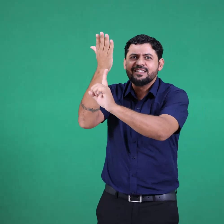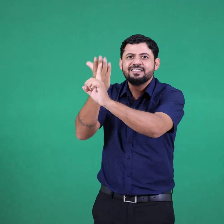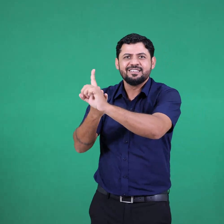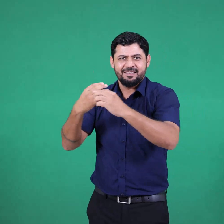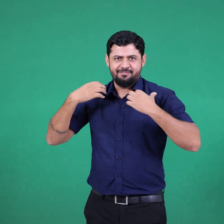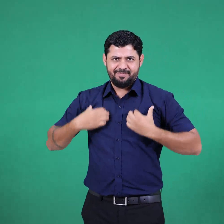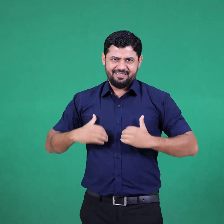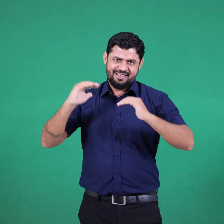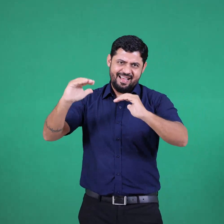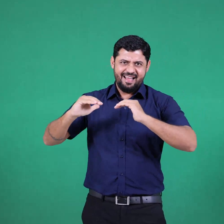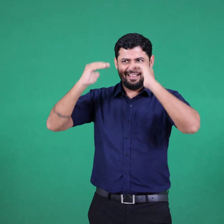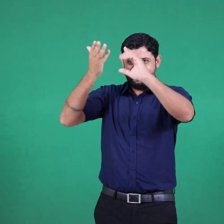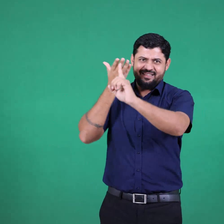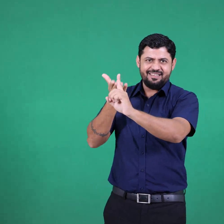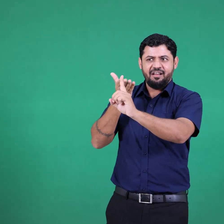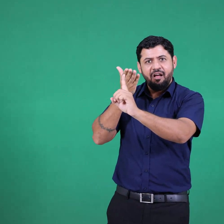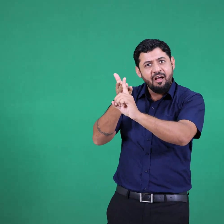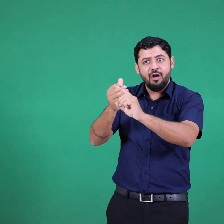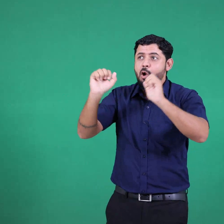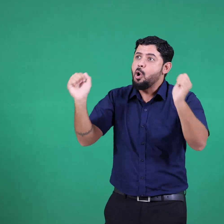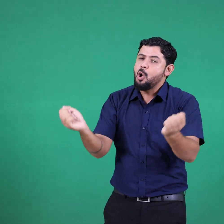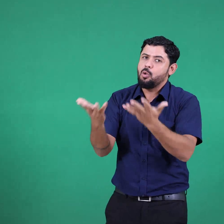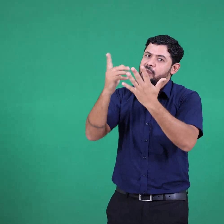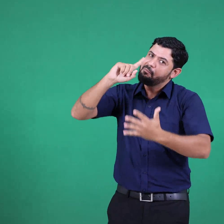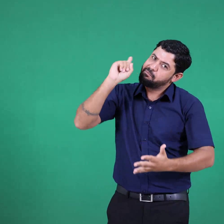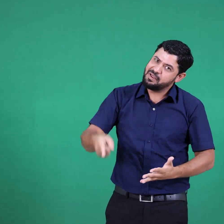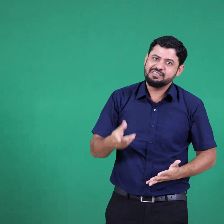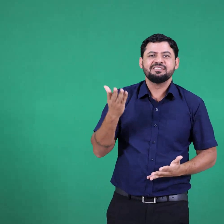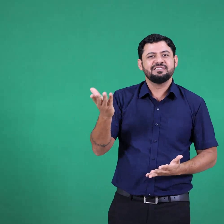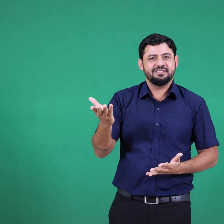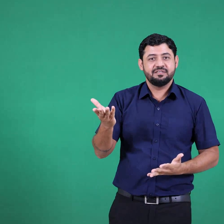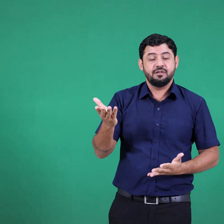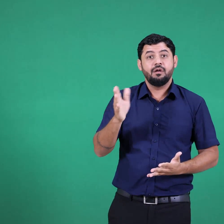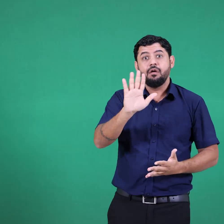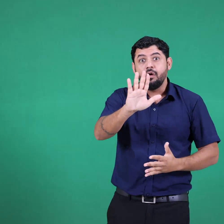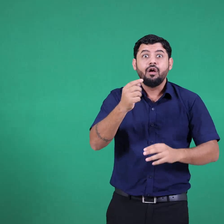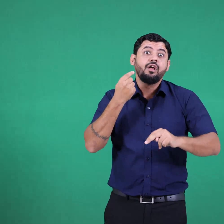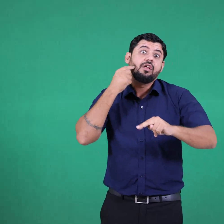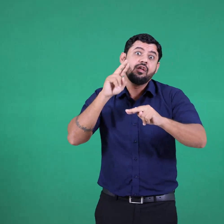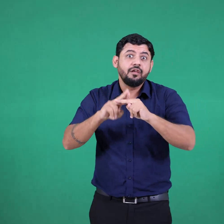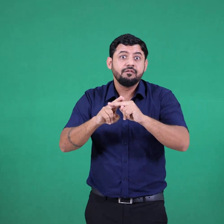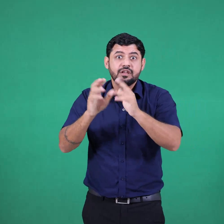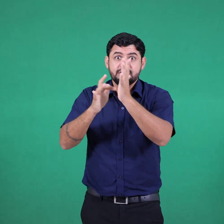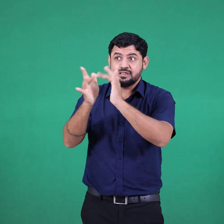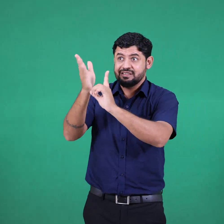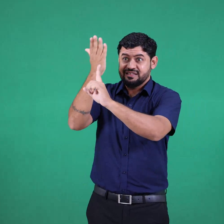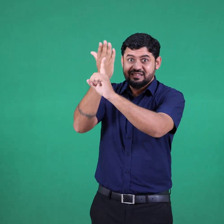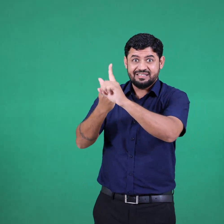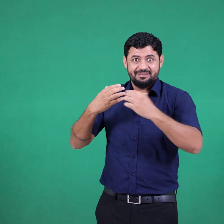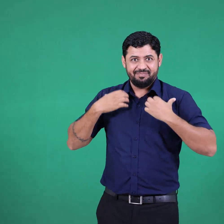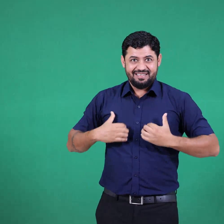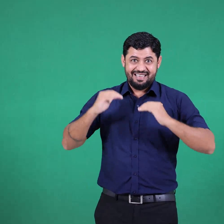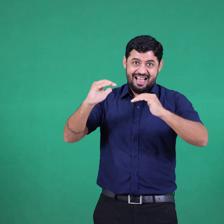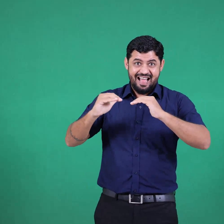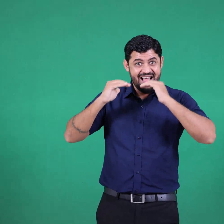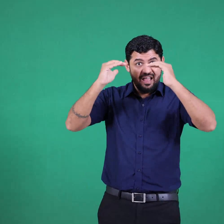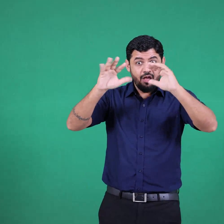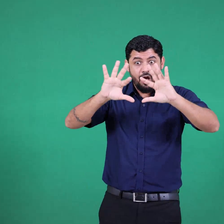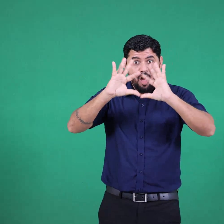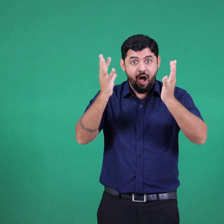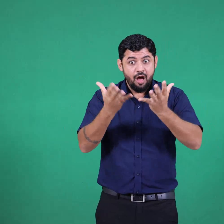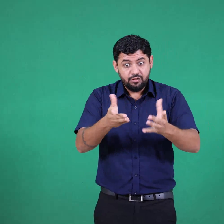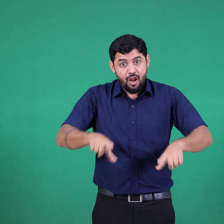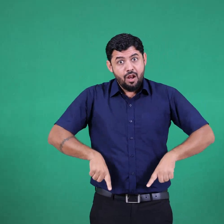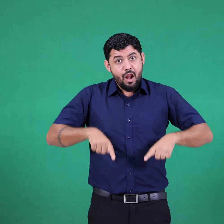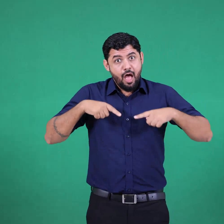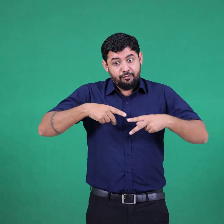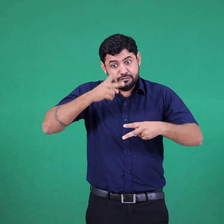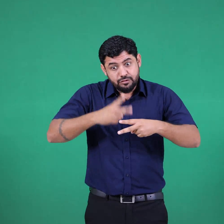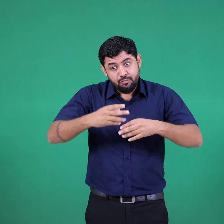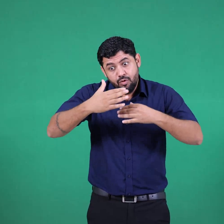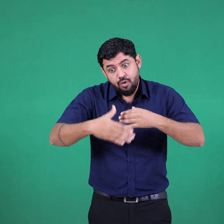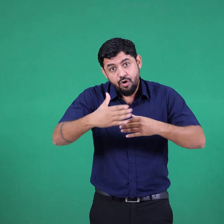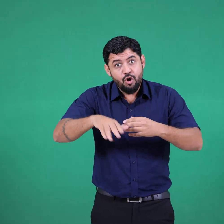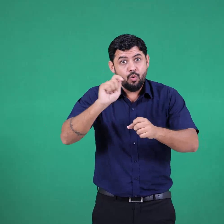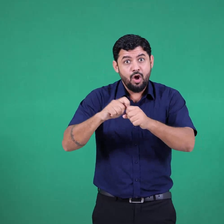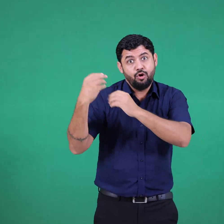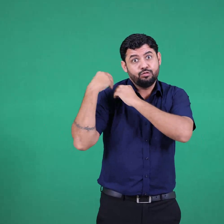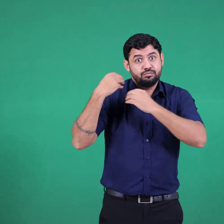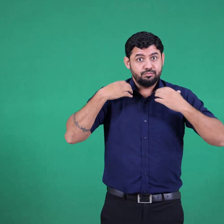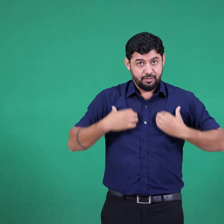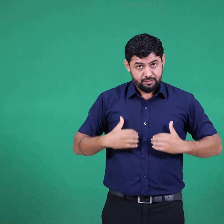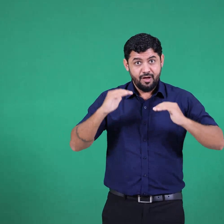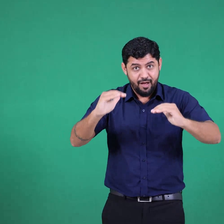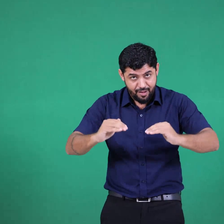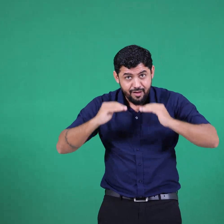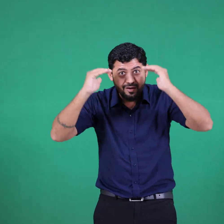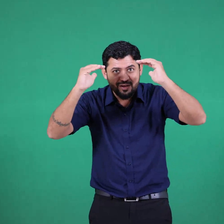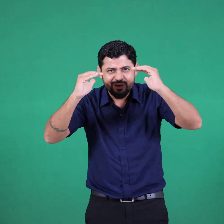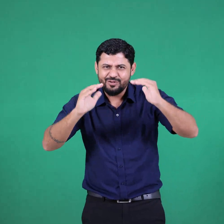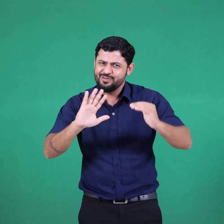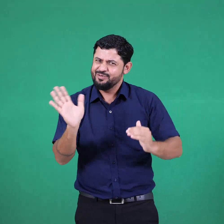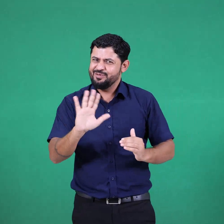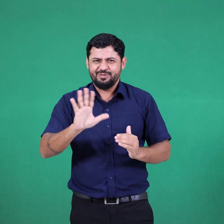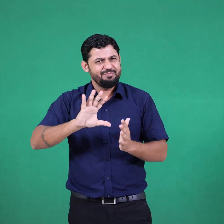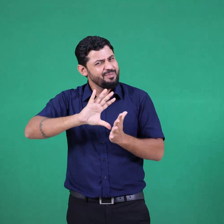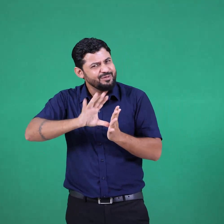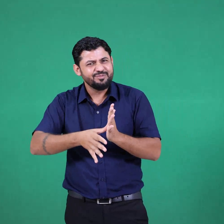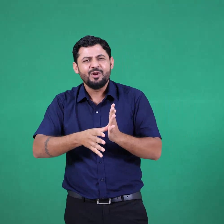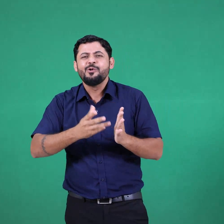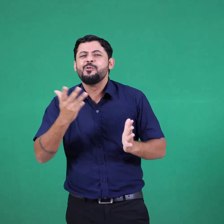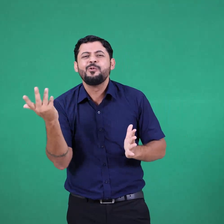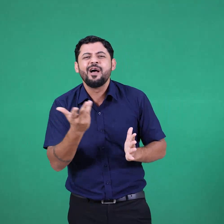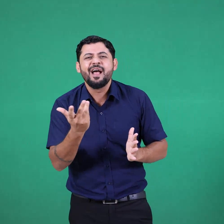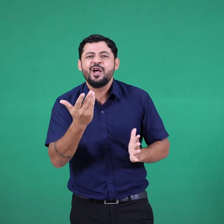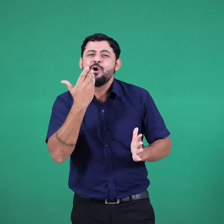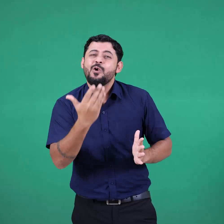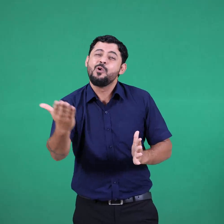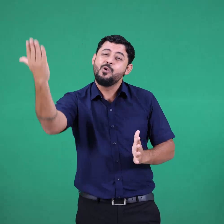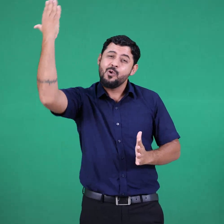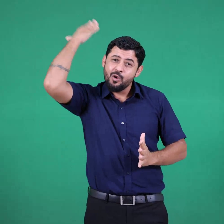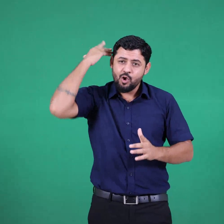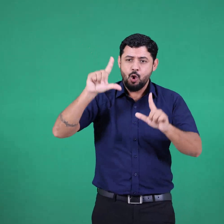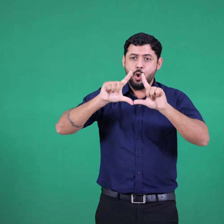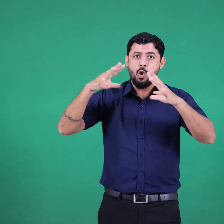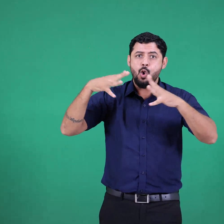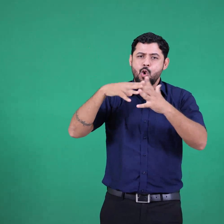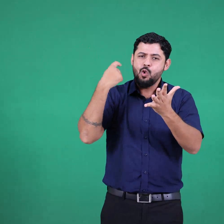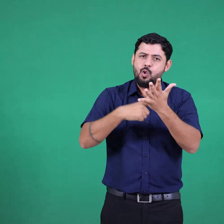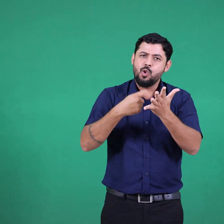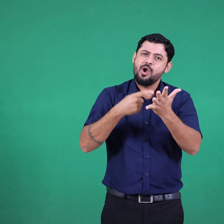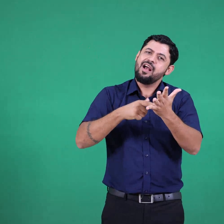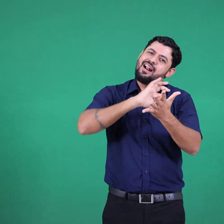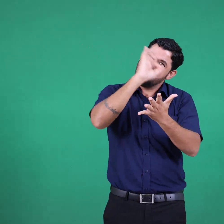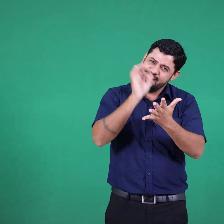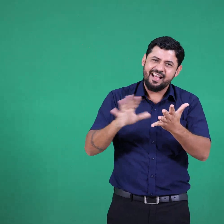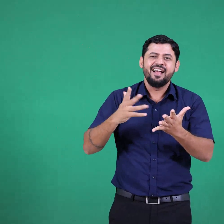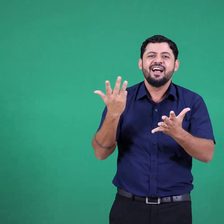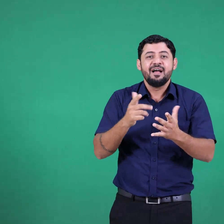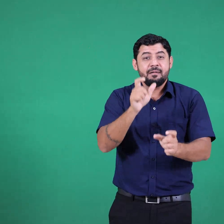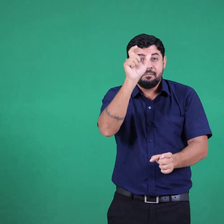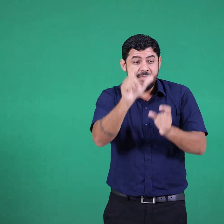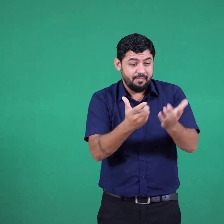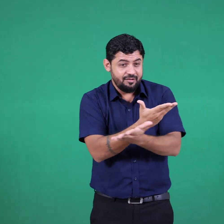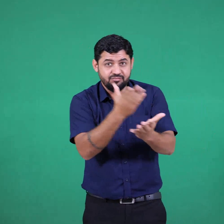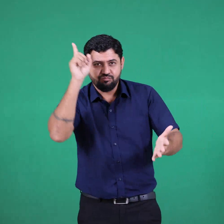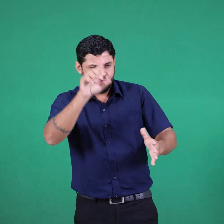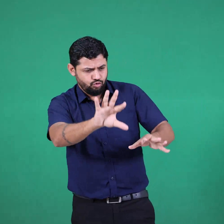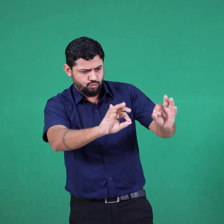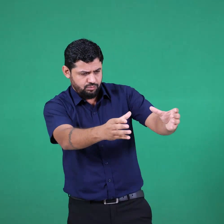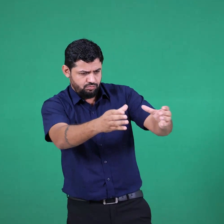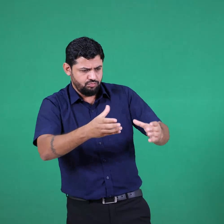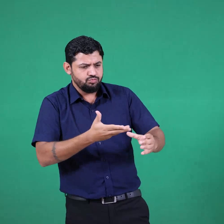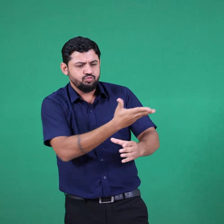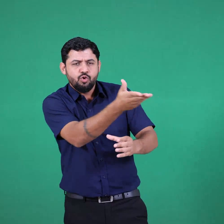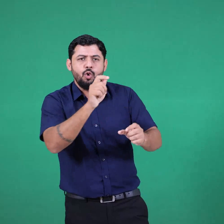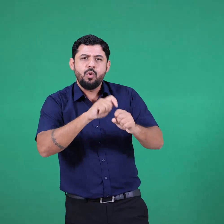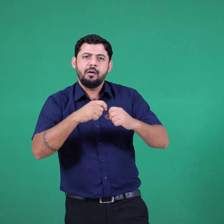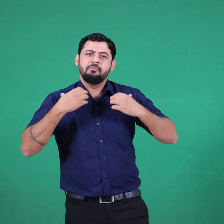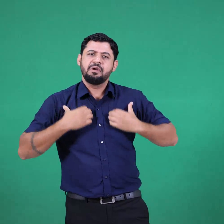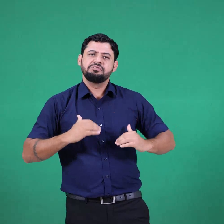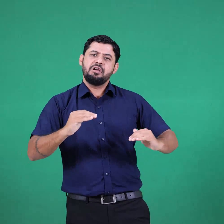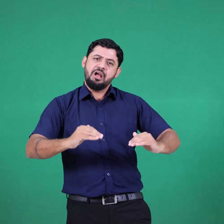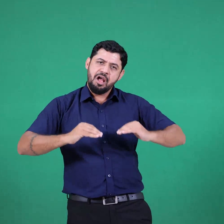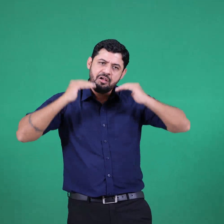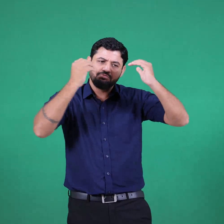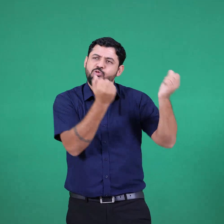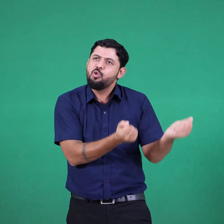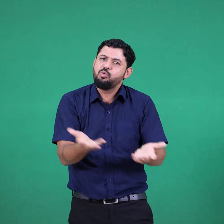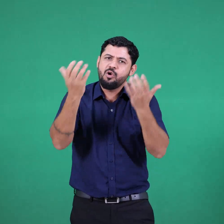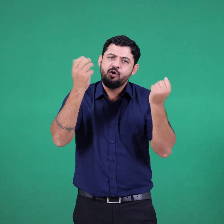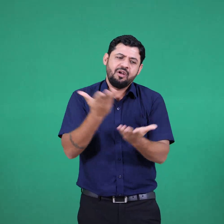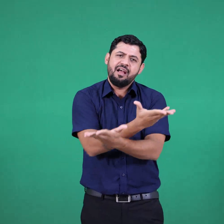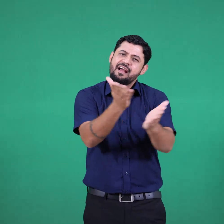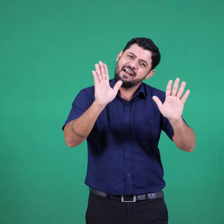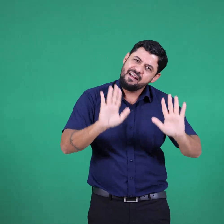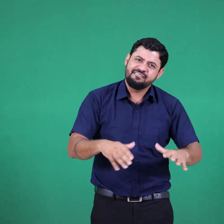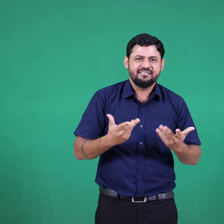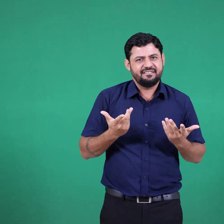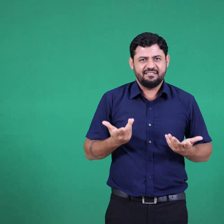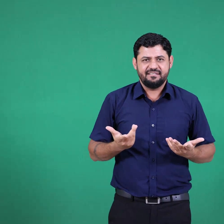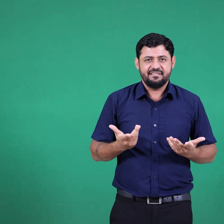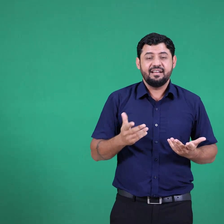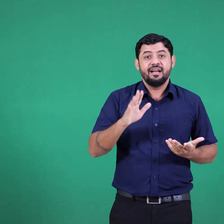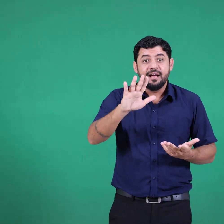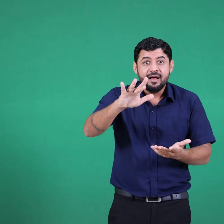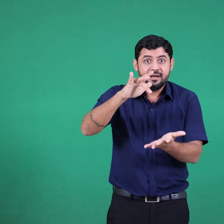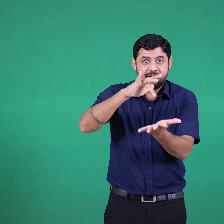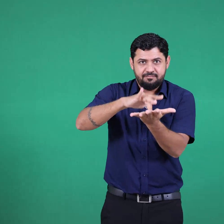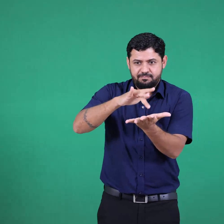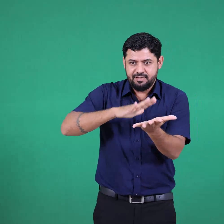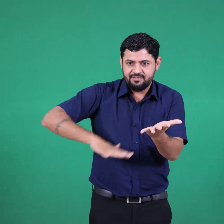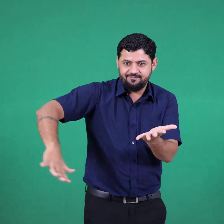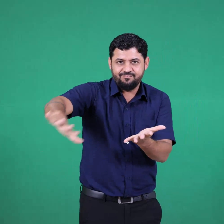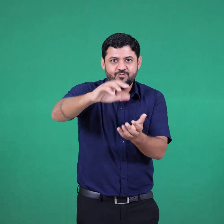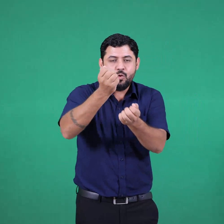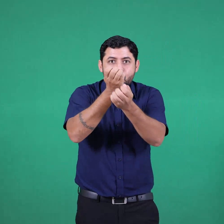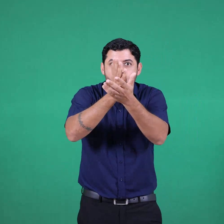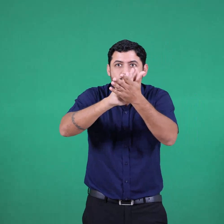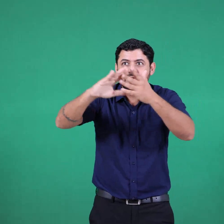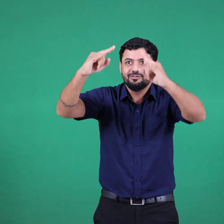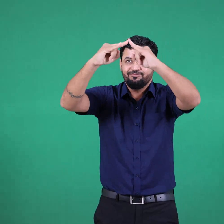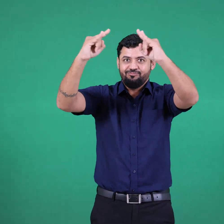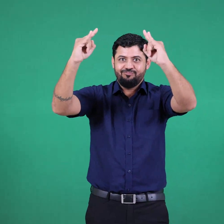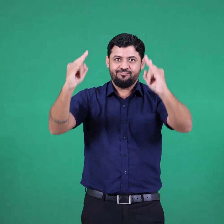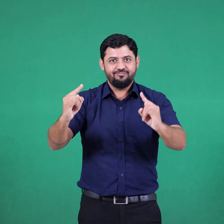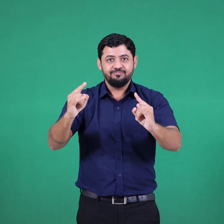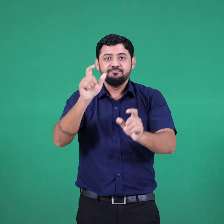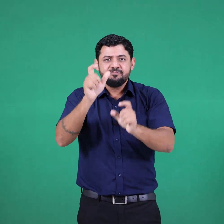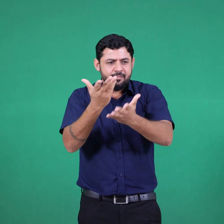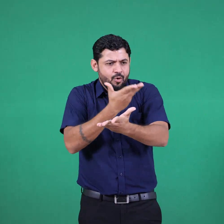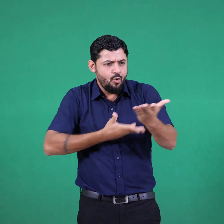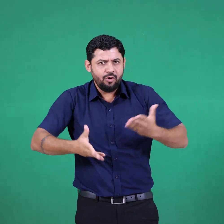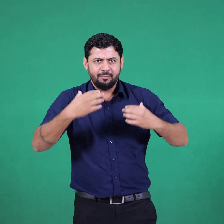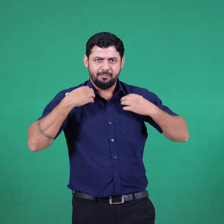Now if He were on earth, He would not be a priest, since there are already priests who offer gifts according to the law.